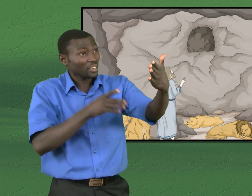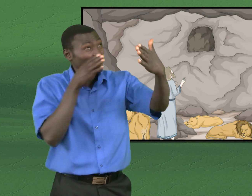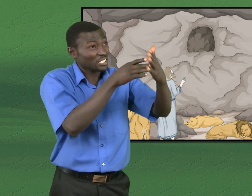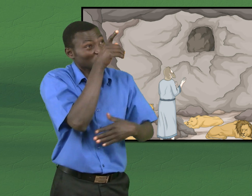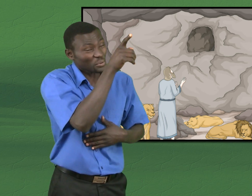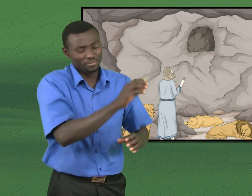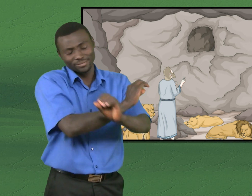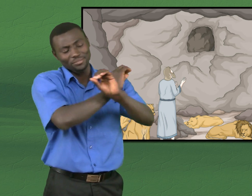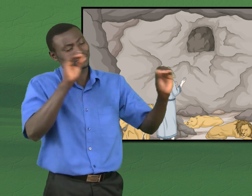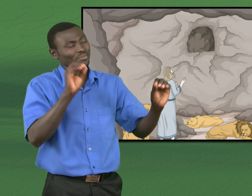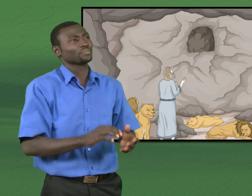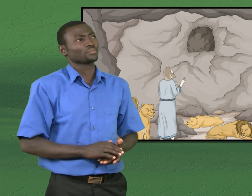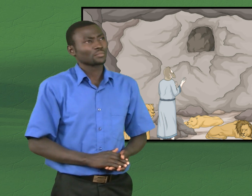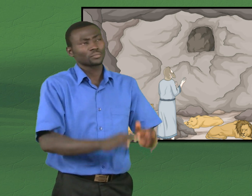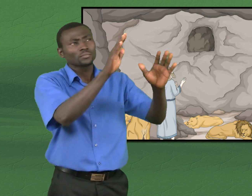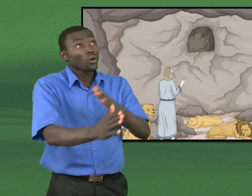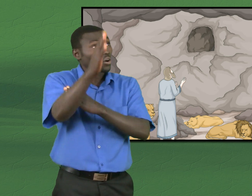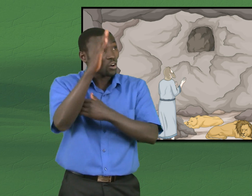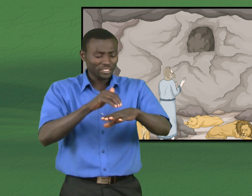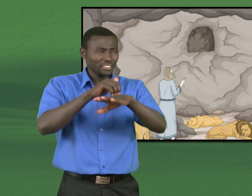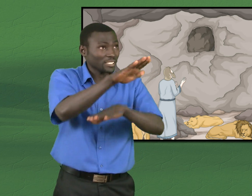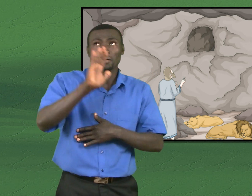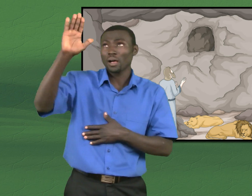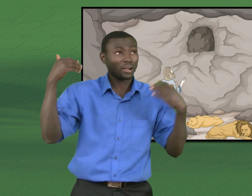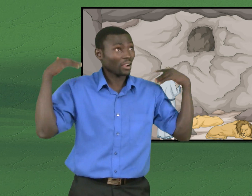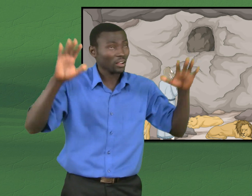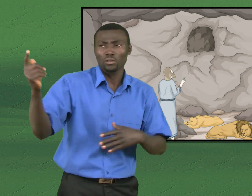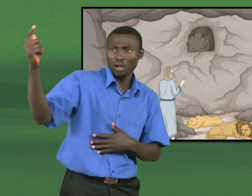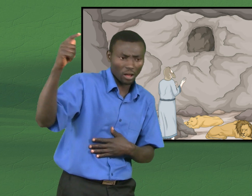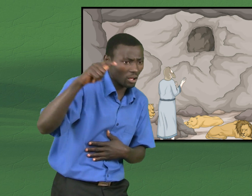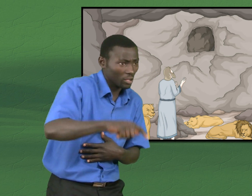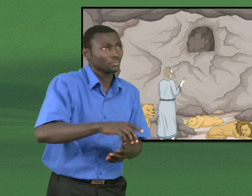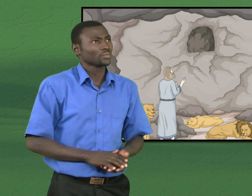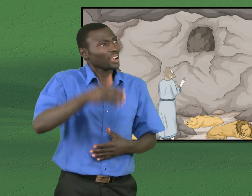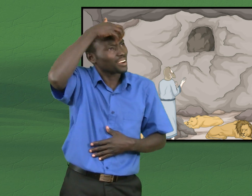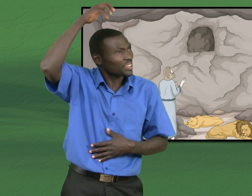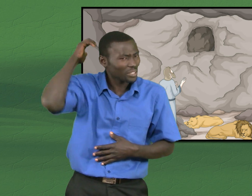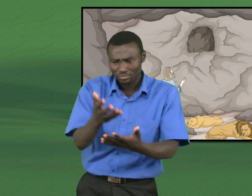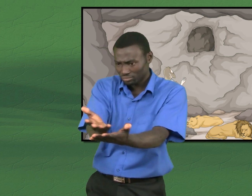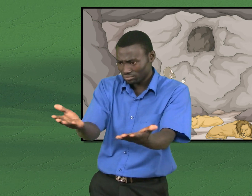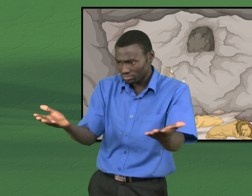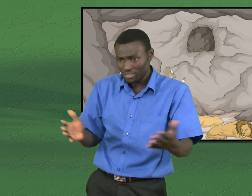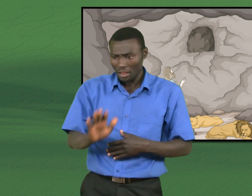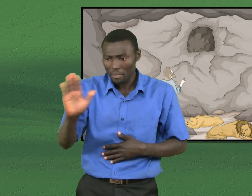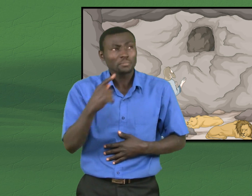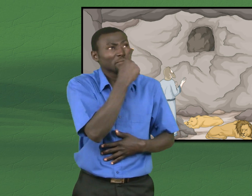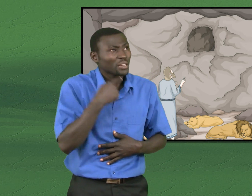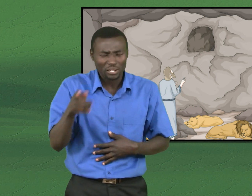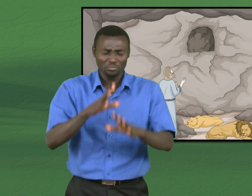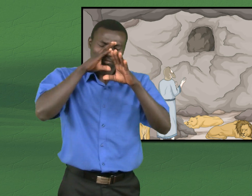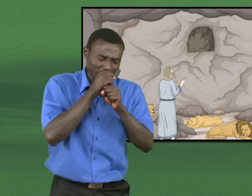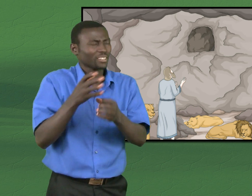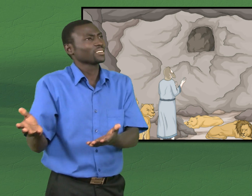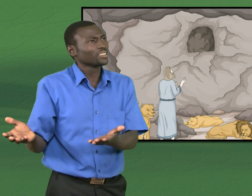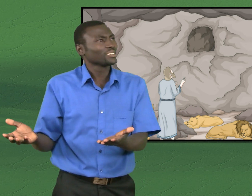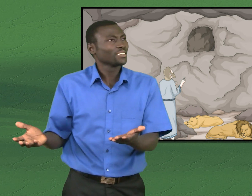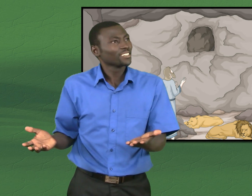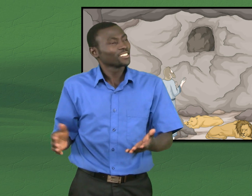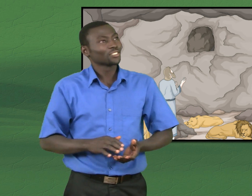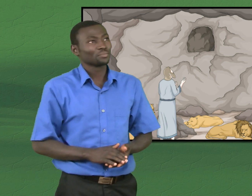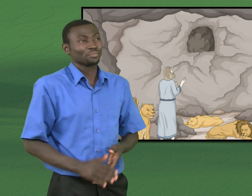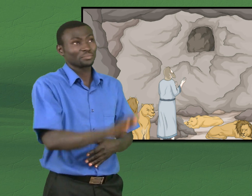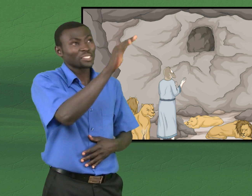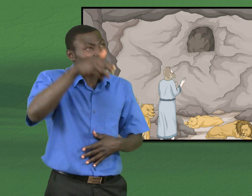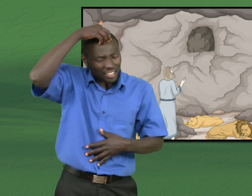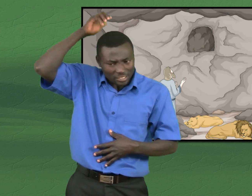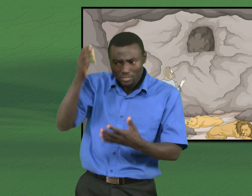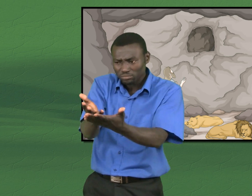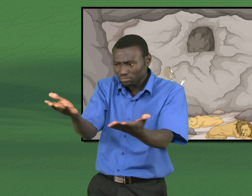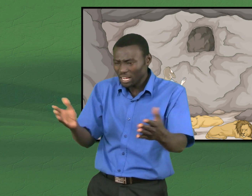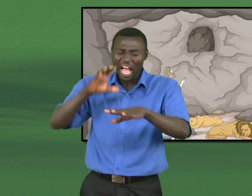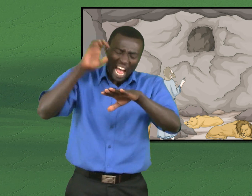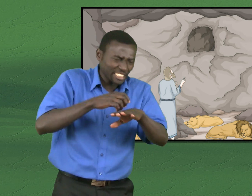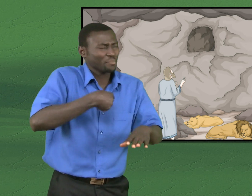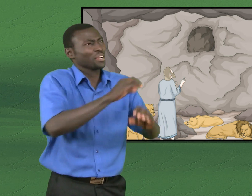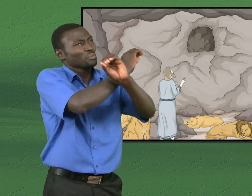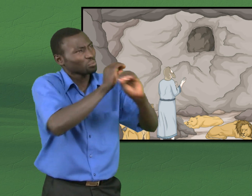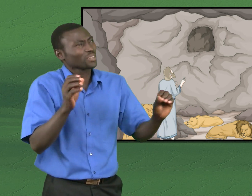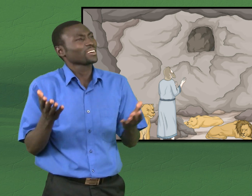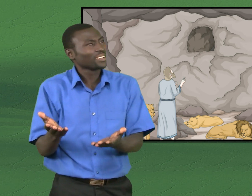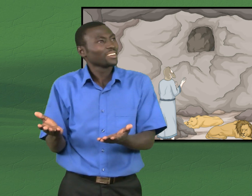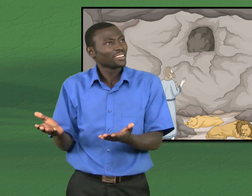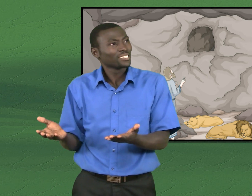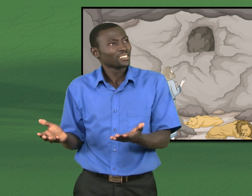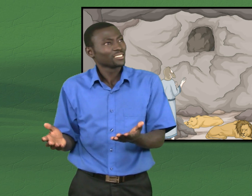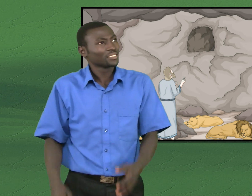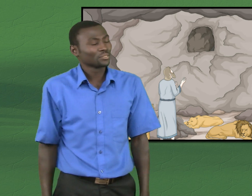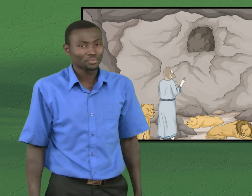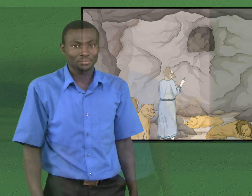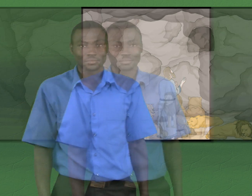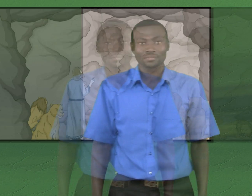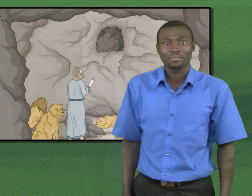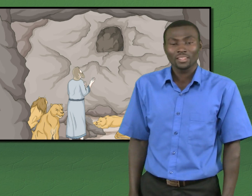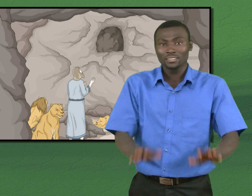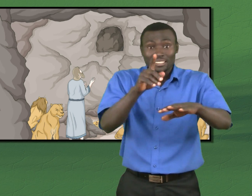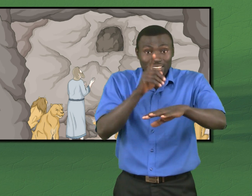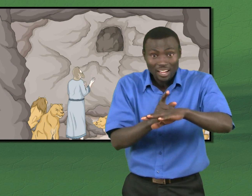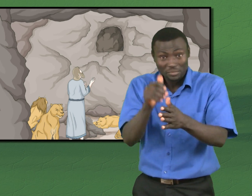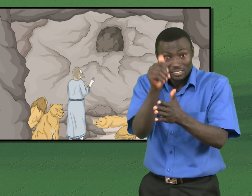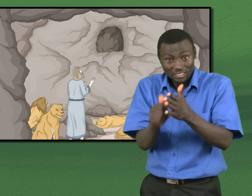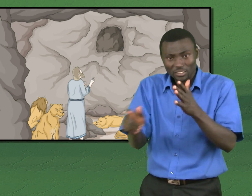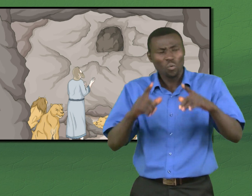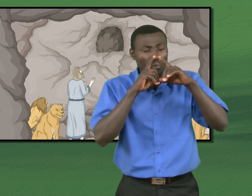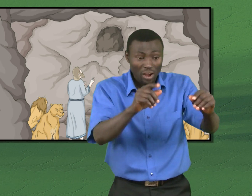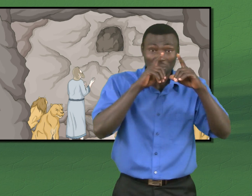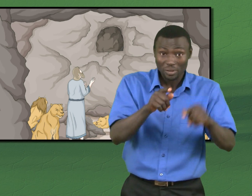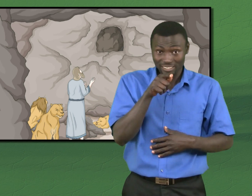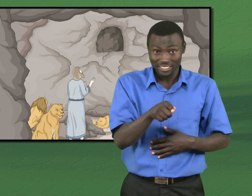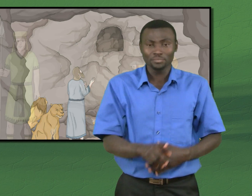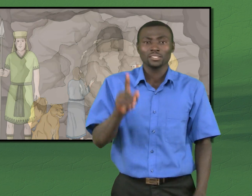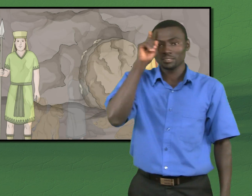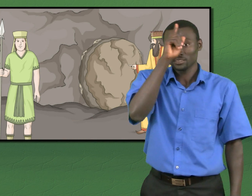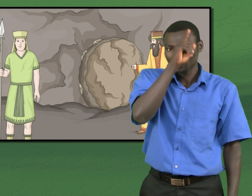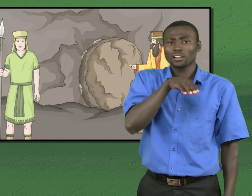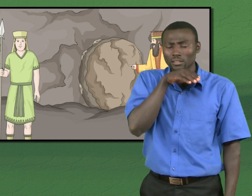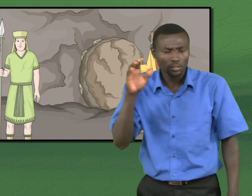They have not hurt me, for I was found innocent in His sight, and I have done no wrong against you, O king.”